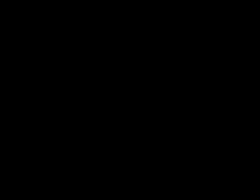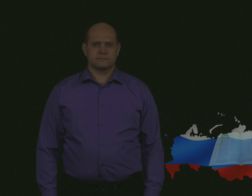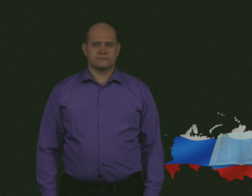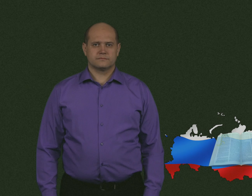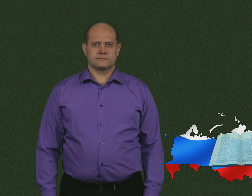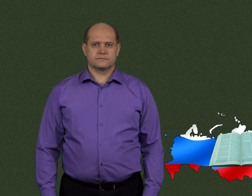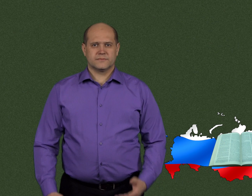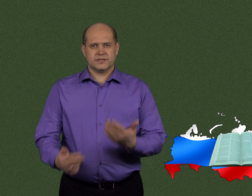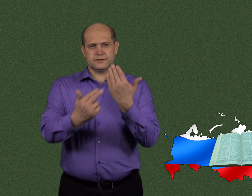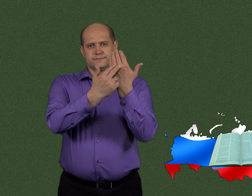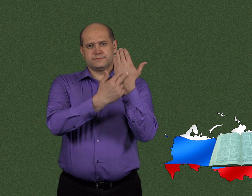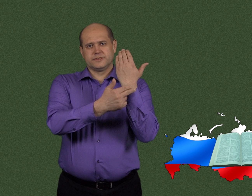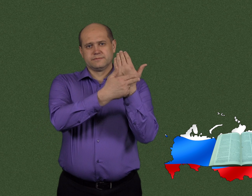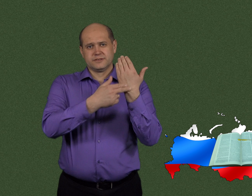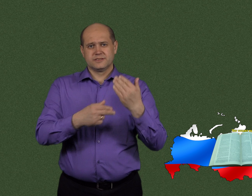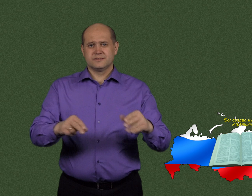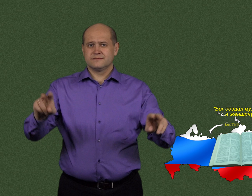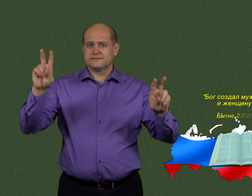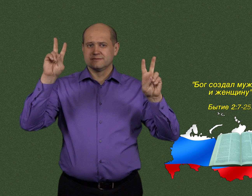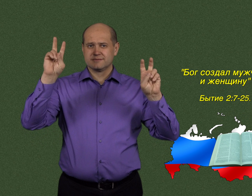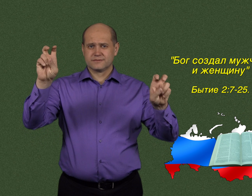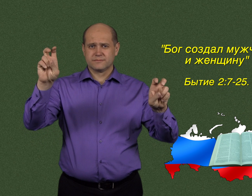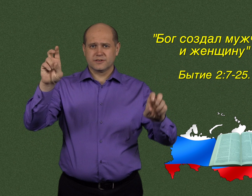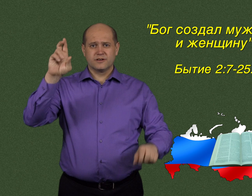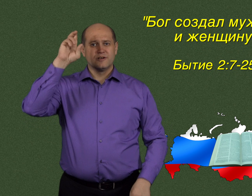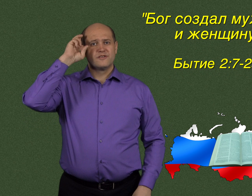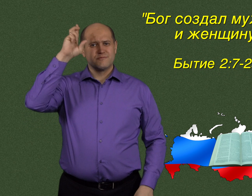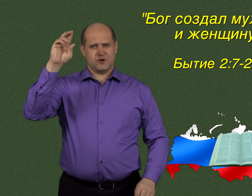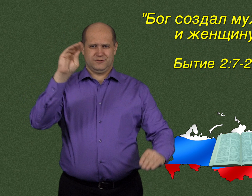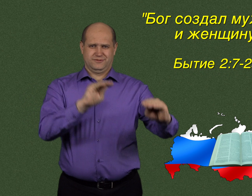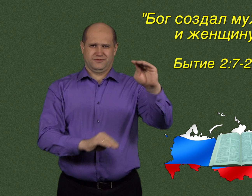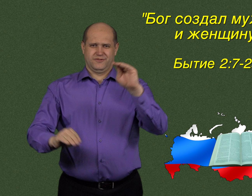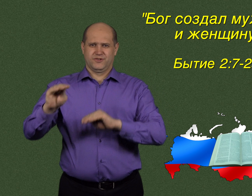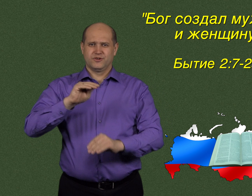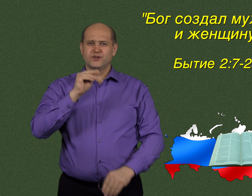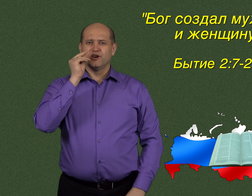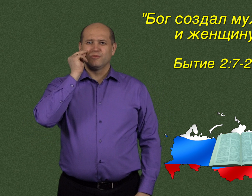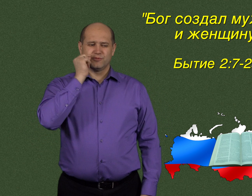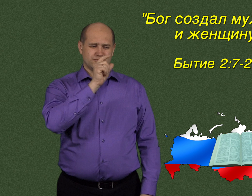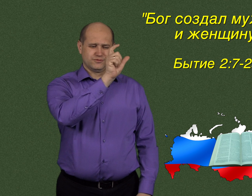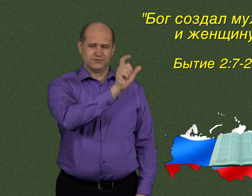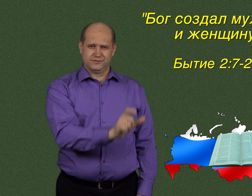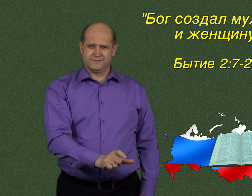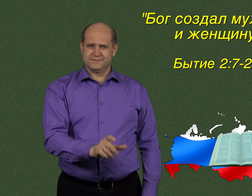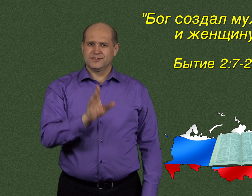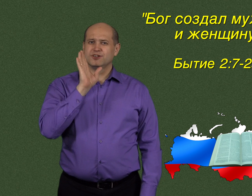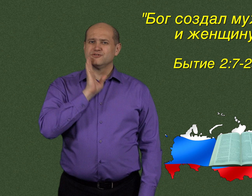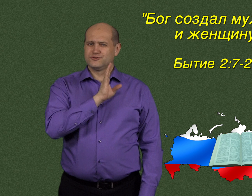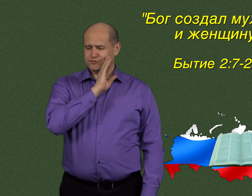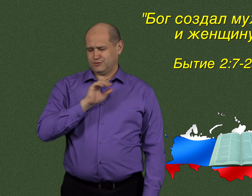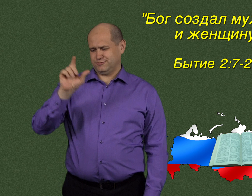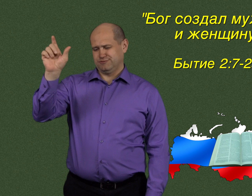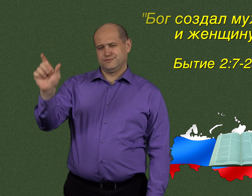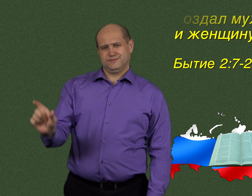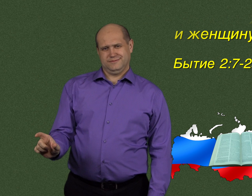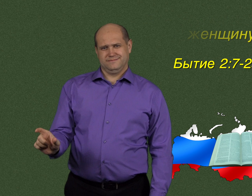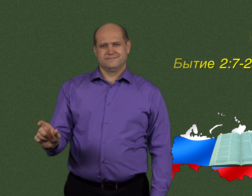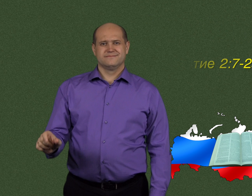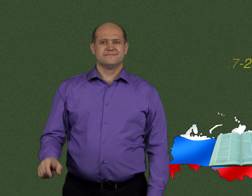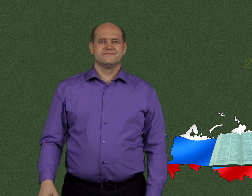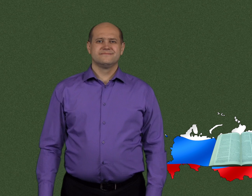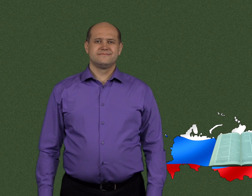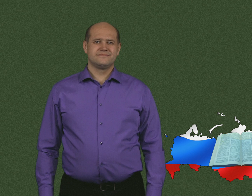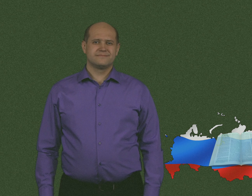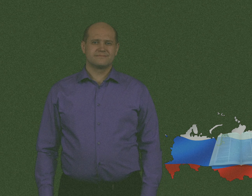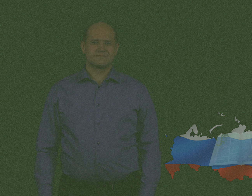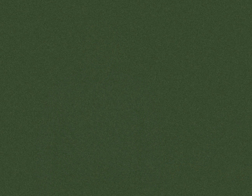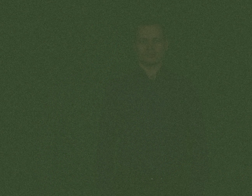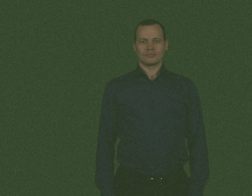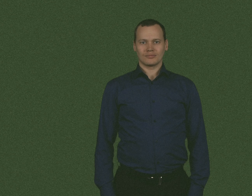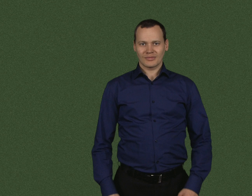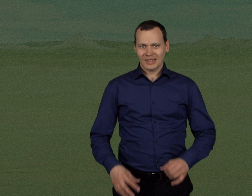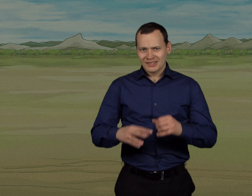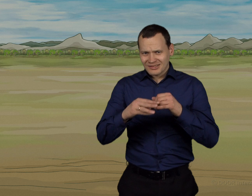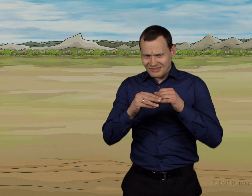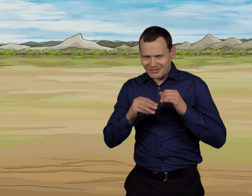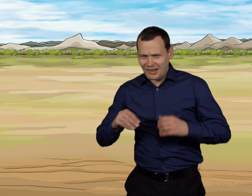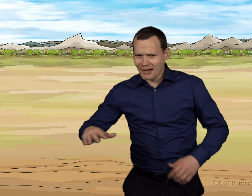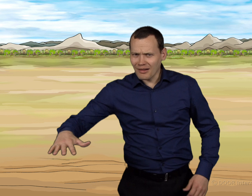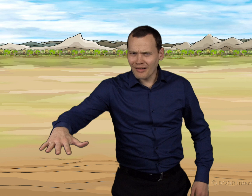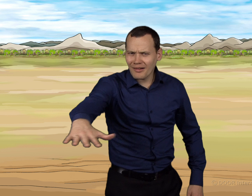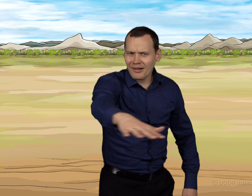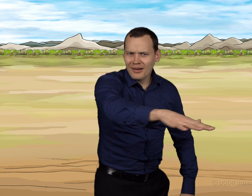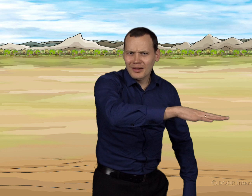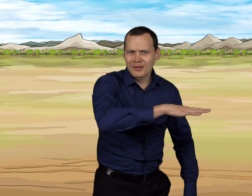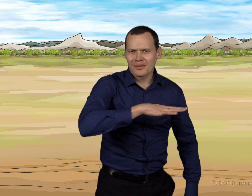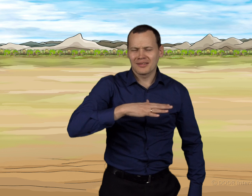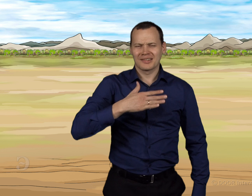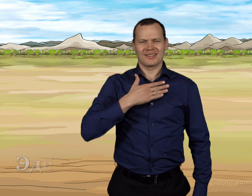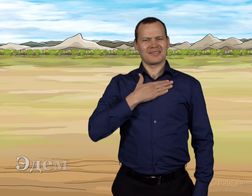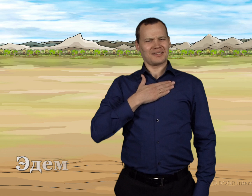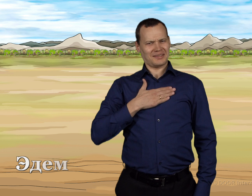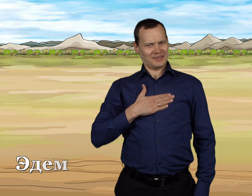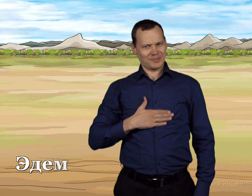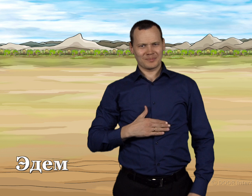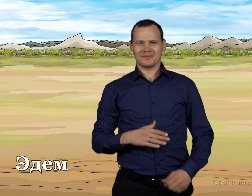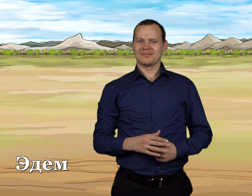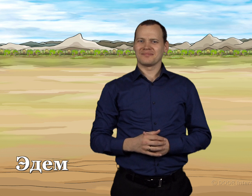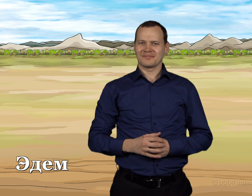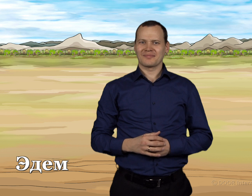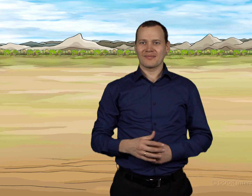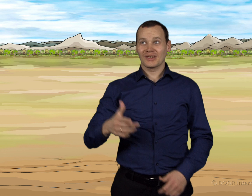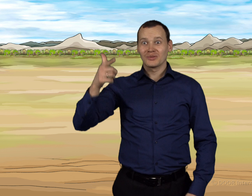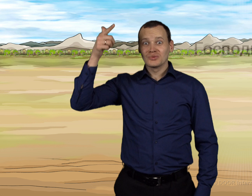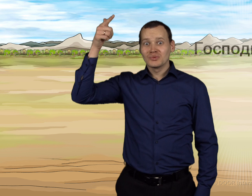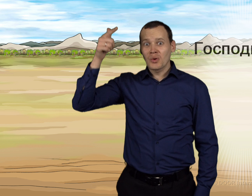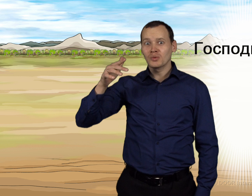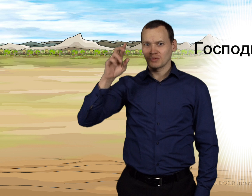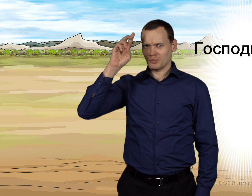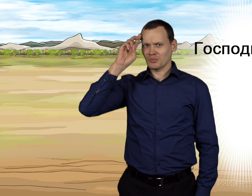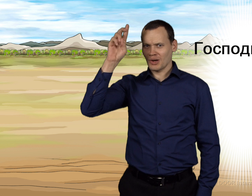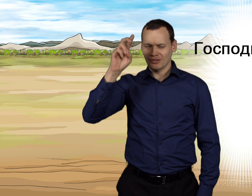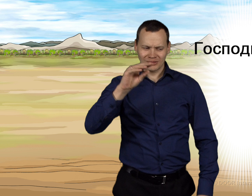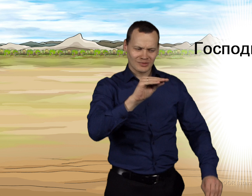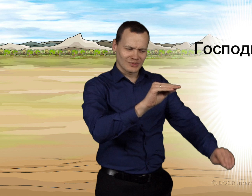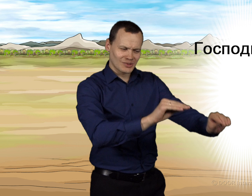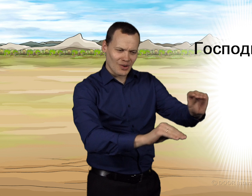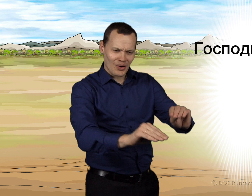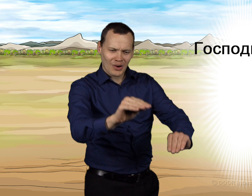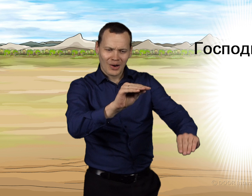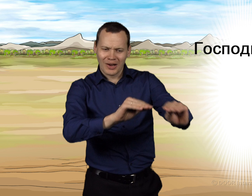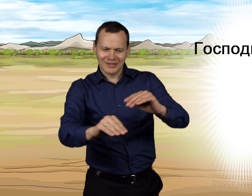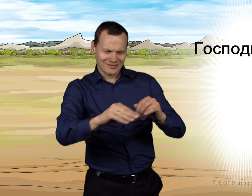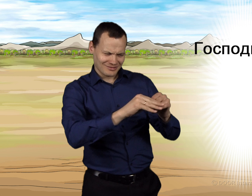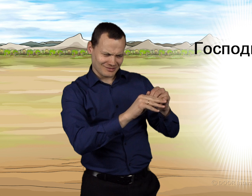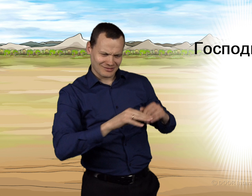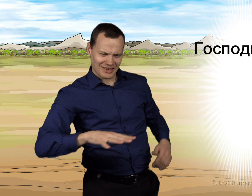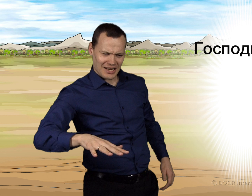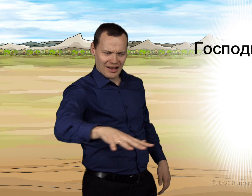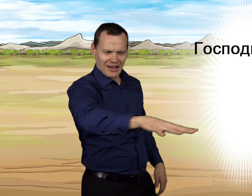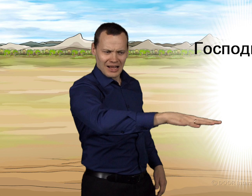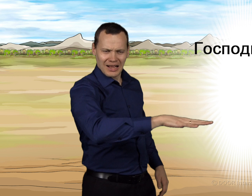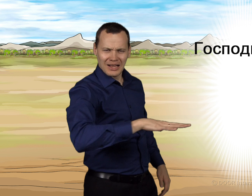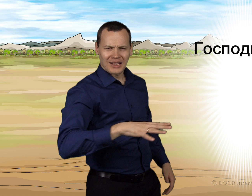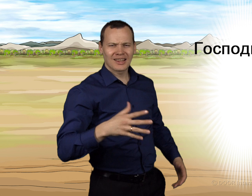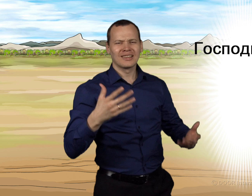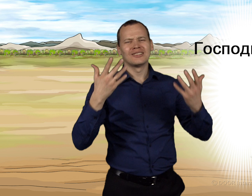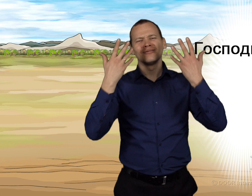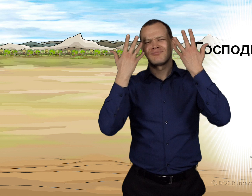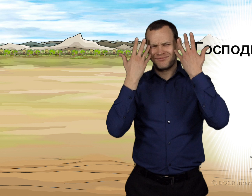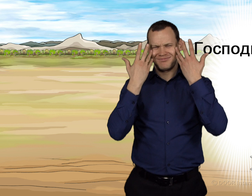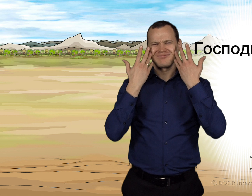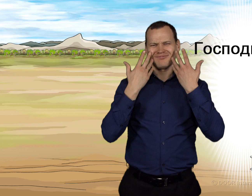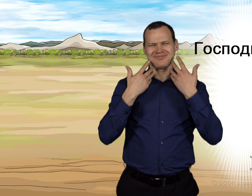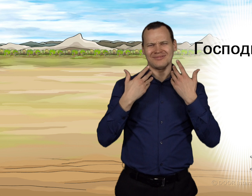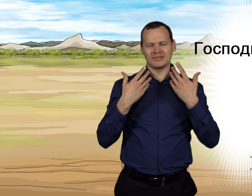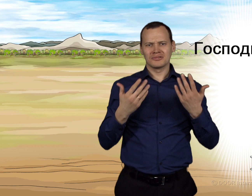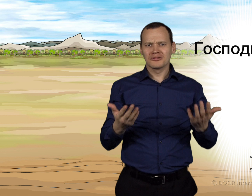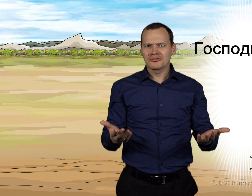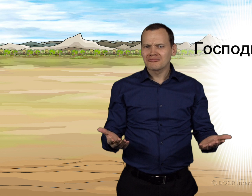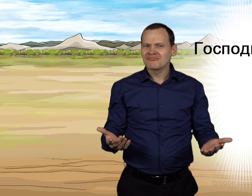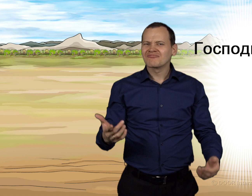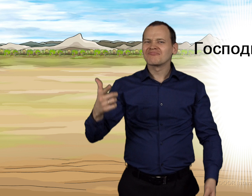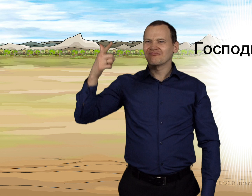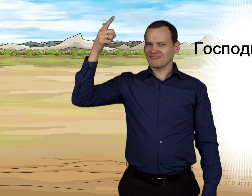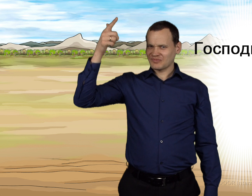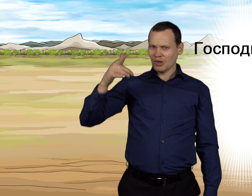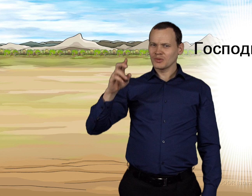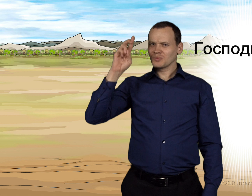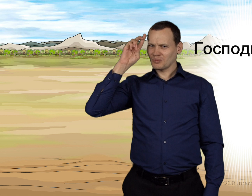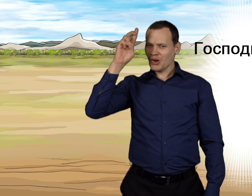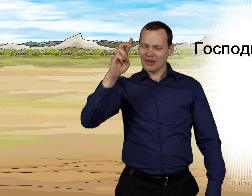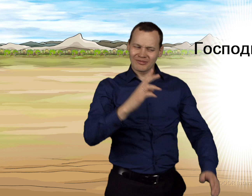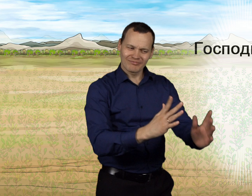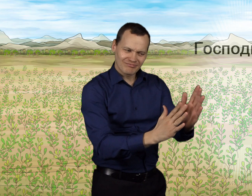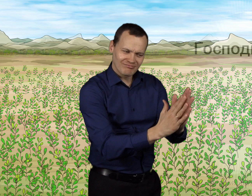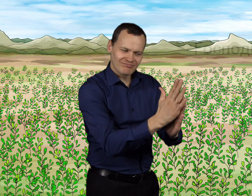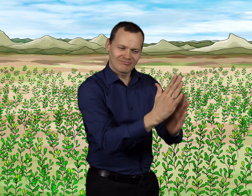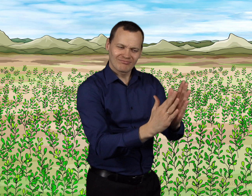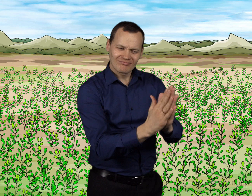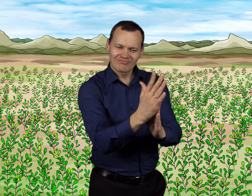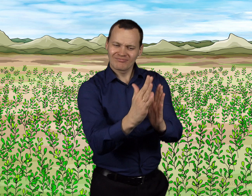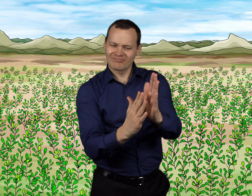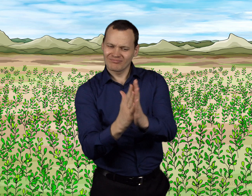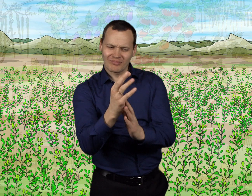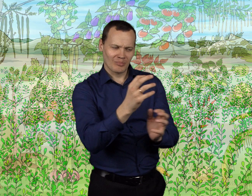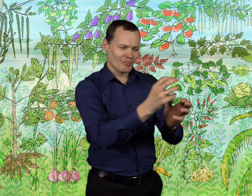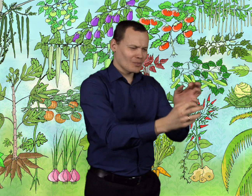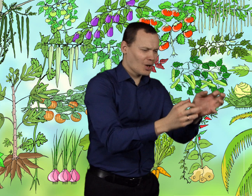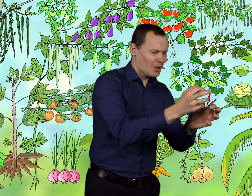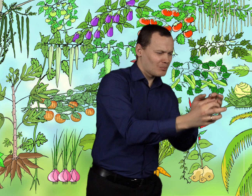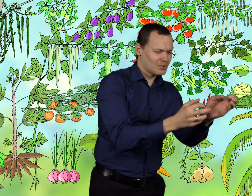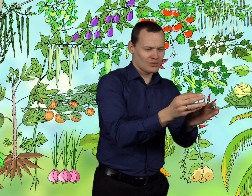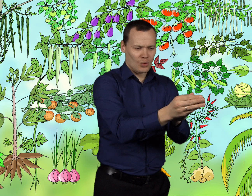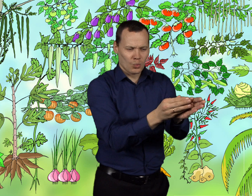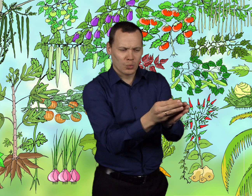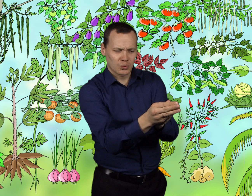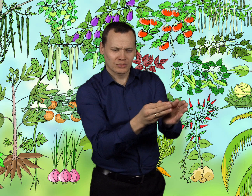Then the LORD God formed man from the dust of the ground and breathed the breath of life into his nostrils, and the man became a living being. And the LORD God planted a garden in Eden, in the east, where He placed the man He had formed.